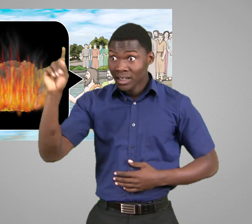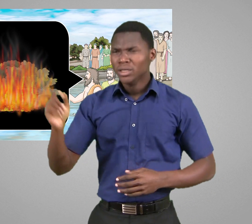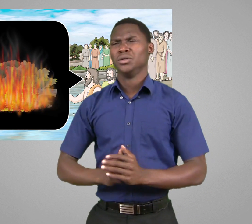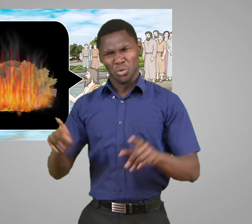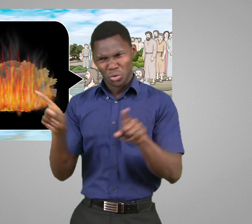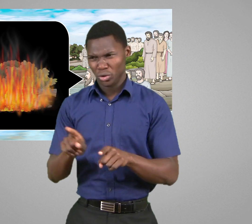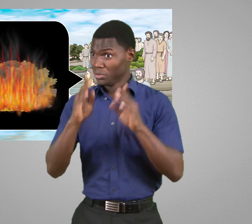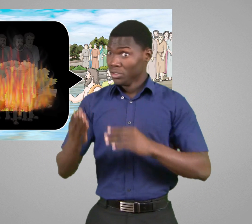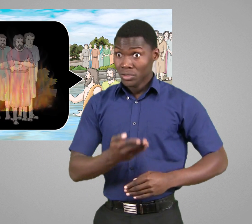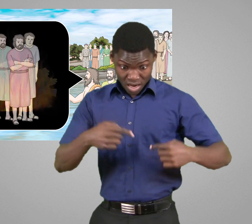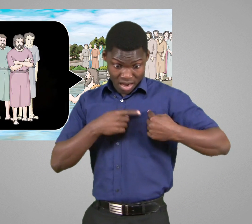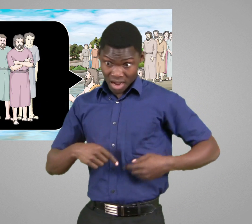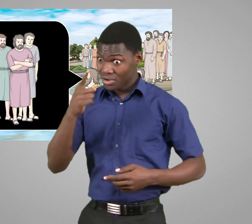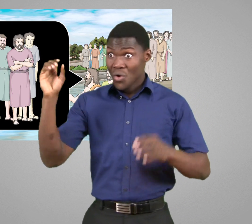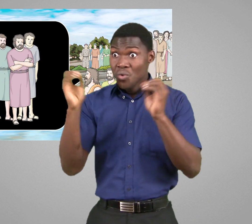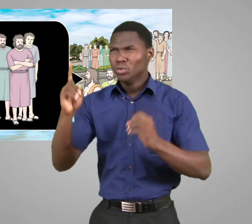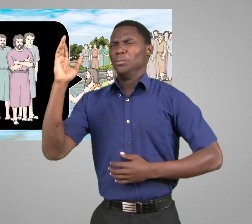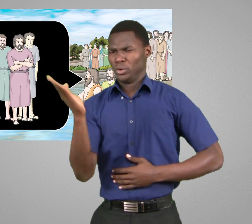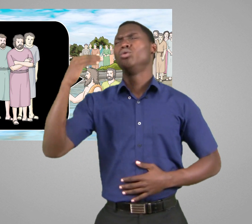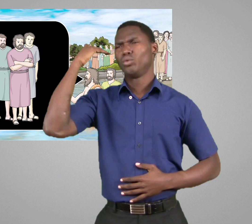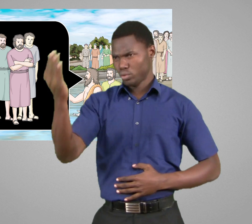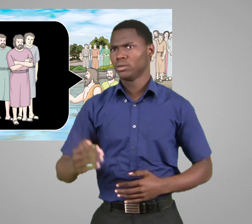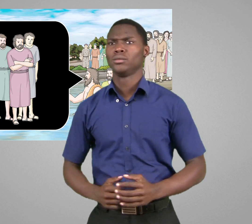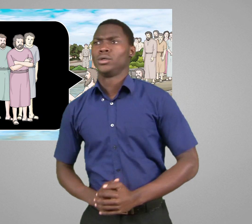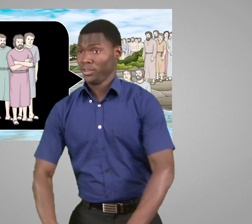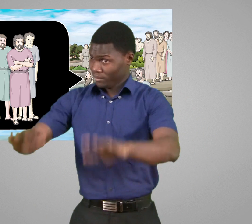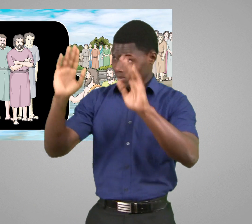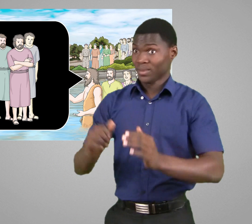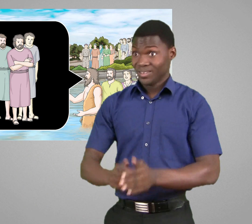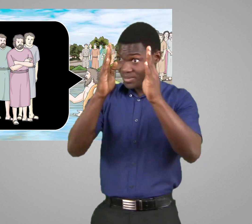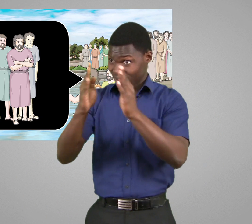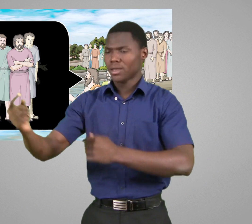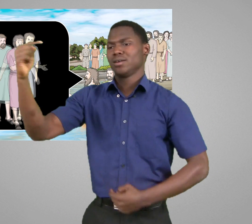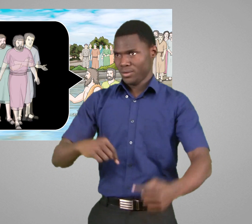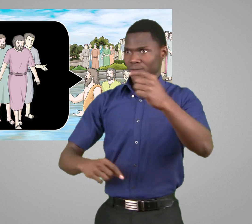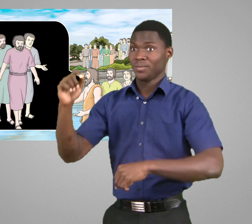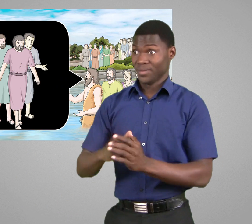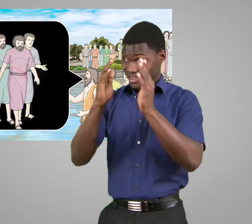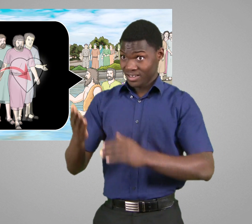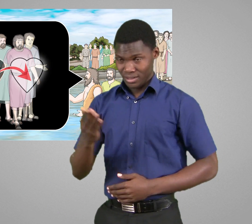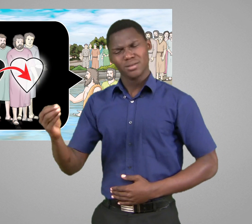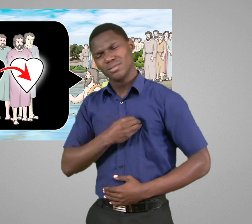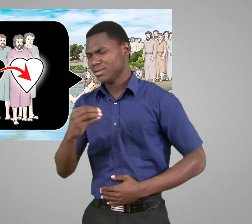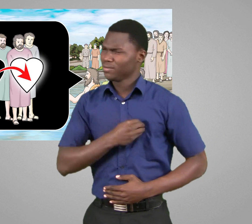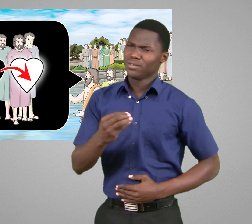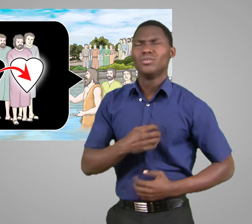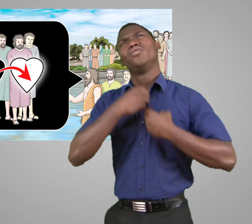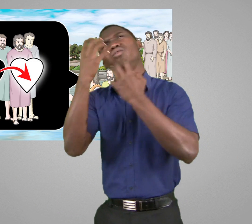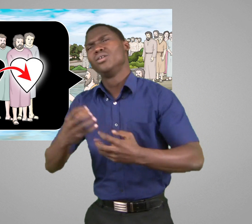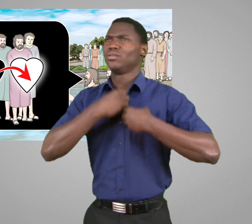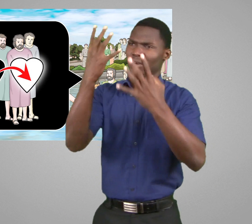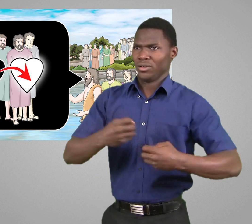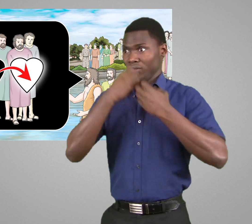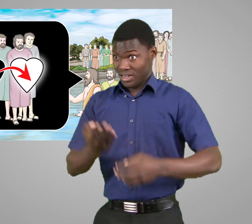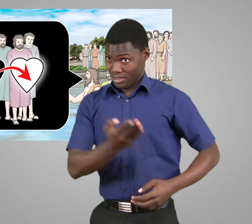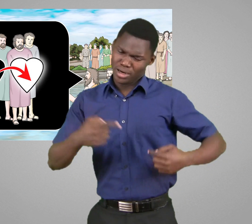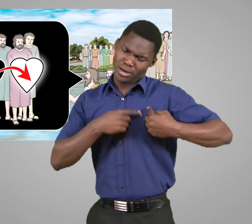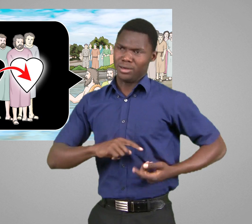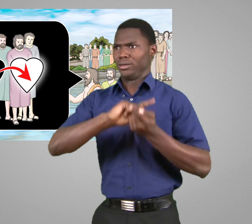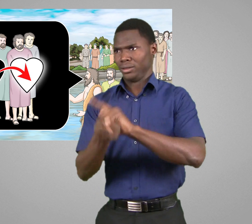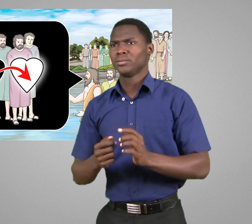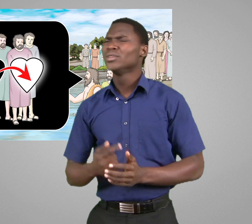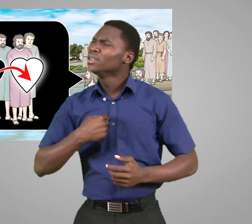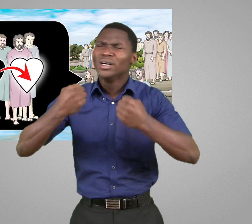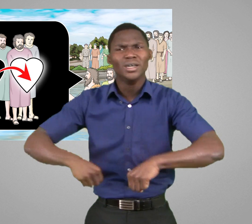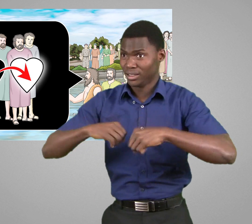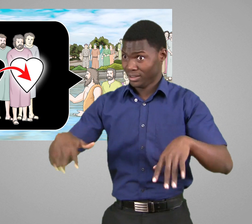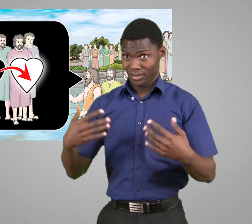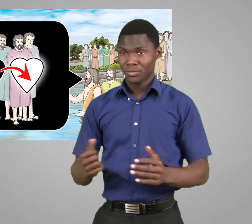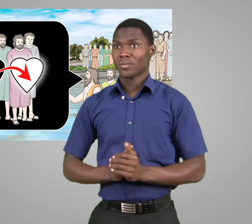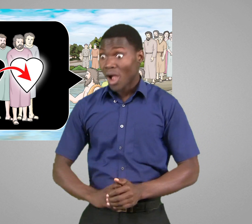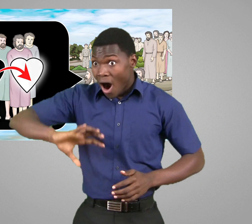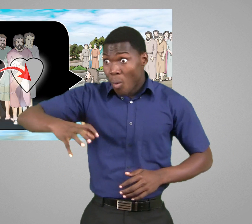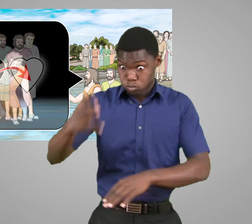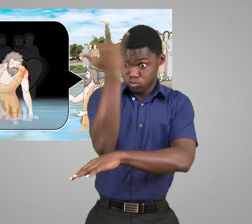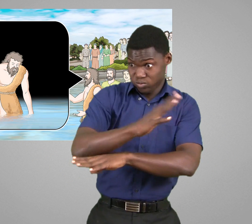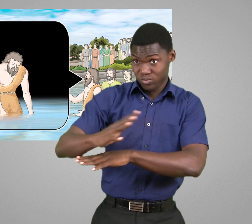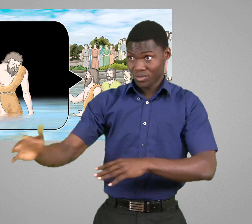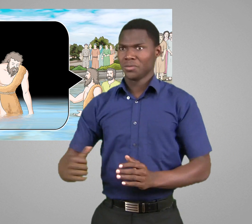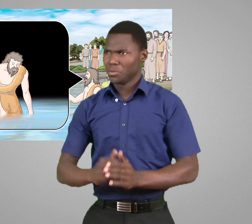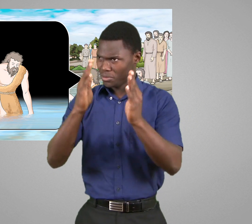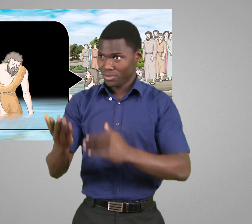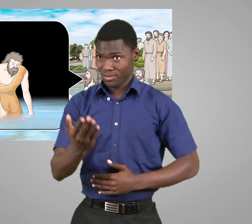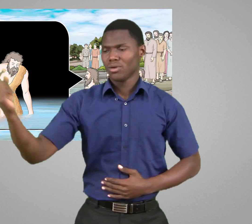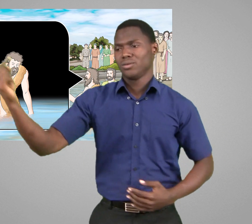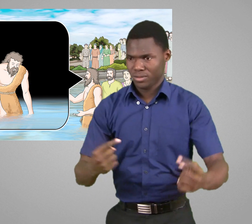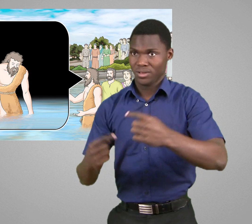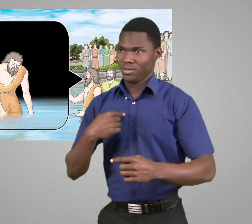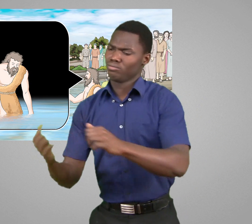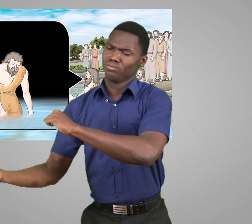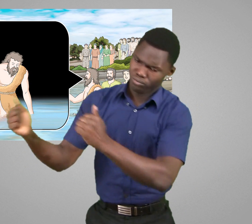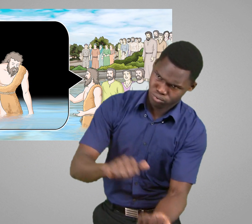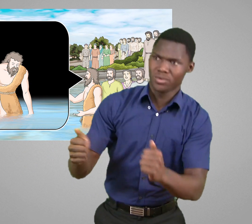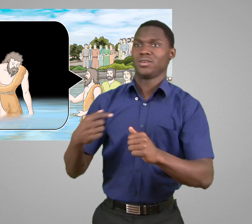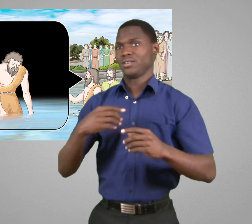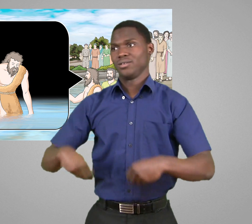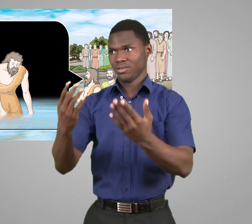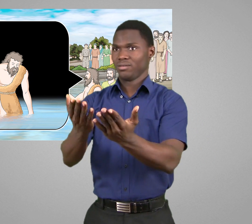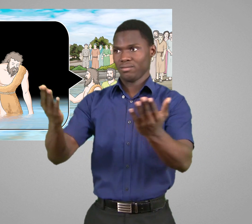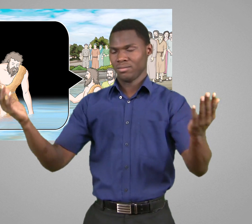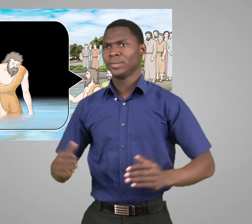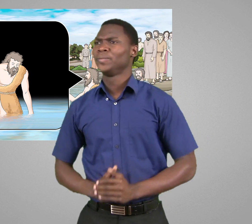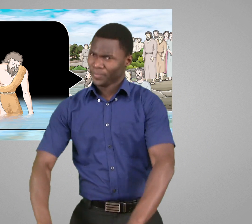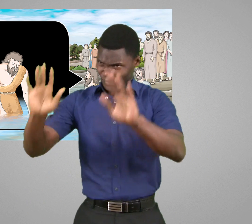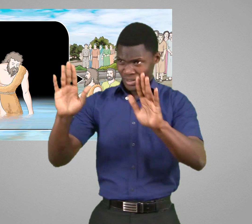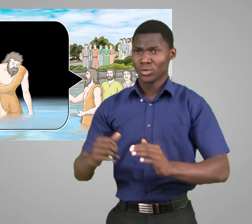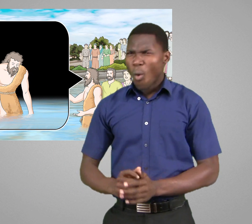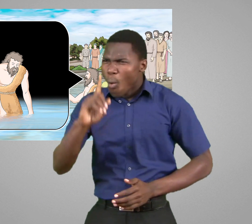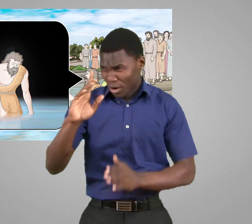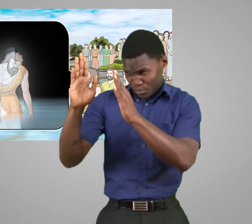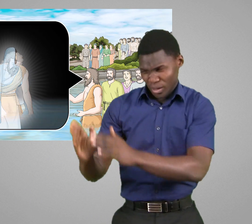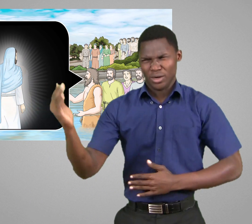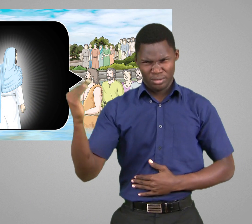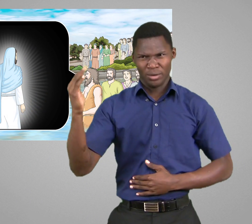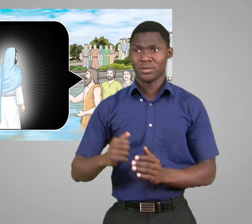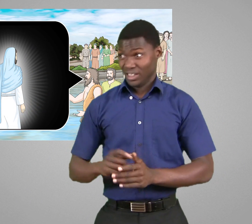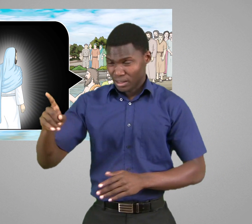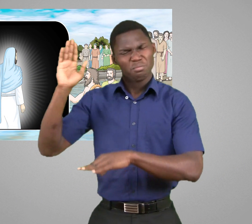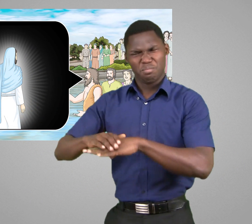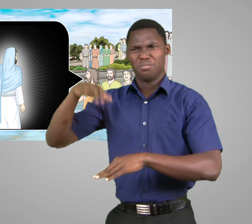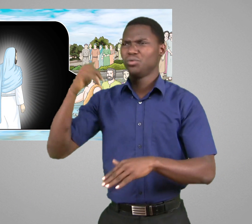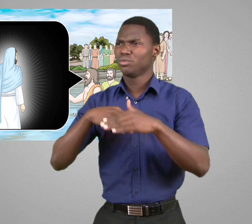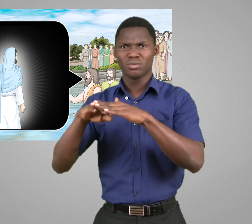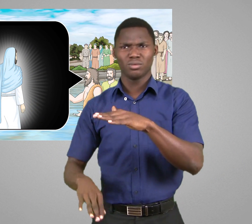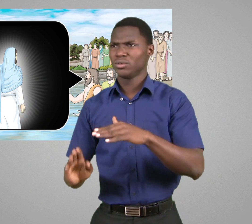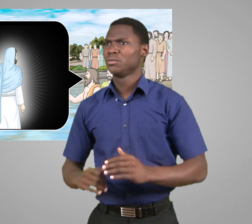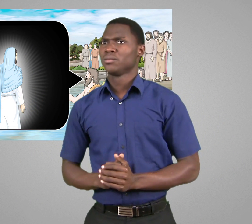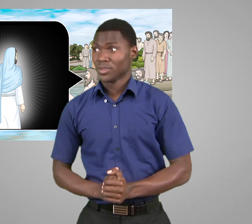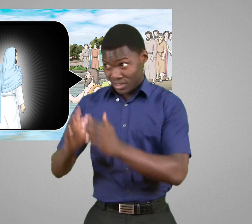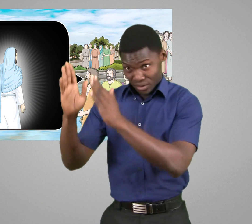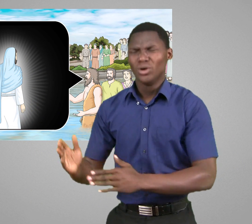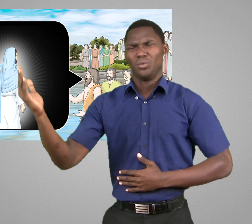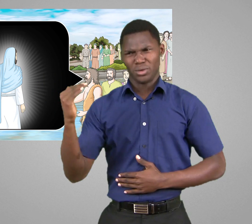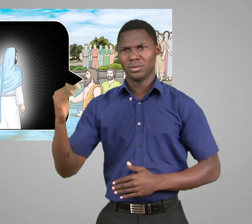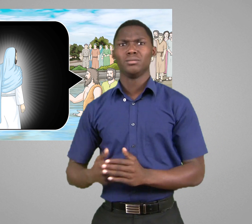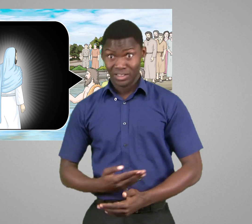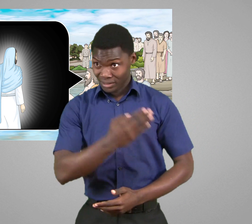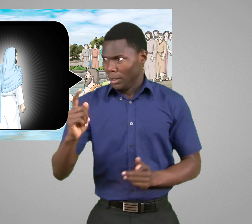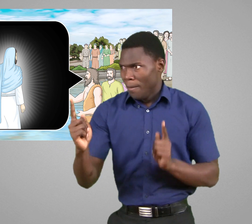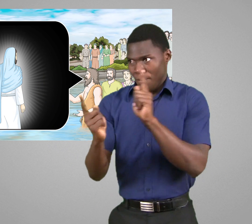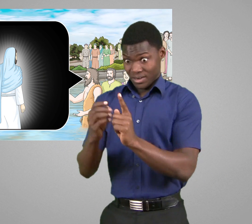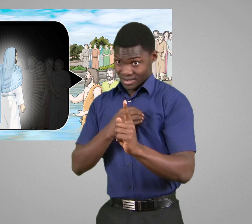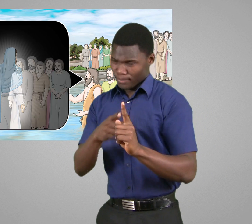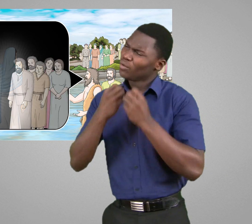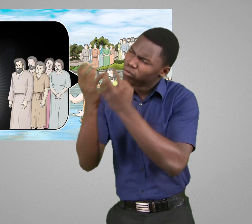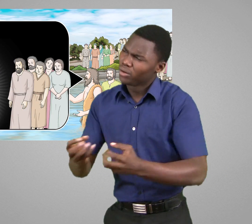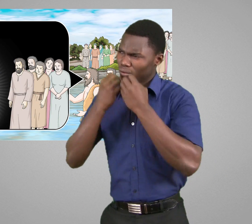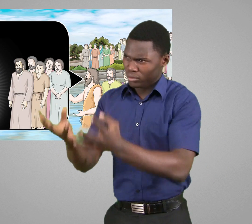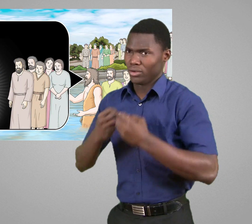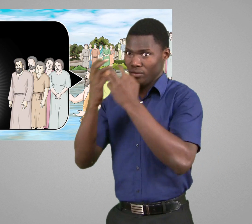I baptize you with water for repentance, but after me will come One more powerful than I, whose sandals I am not worthy to carry.